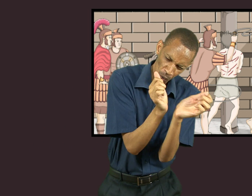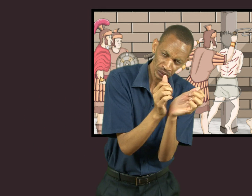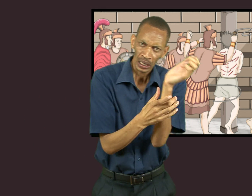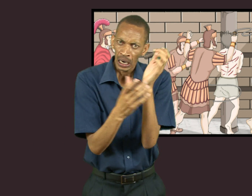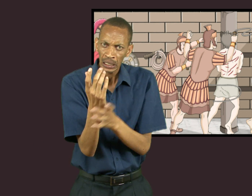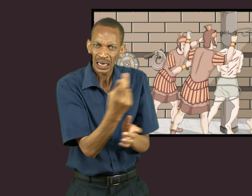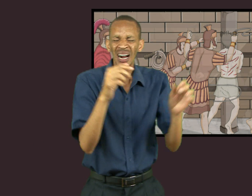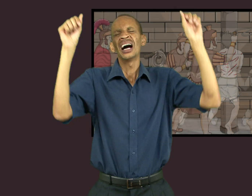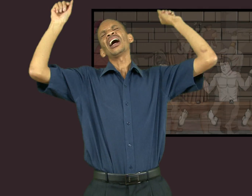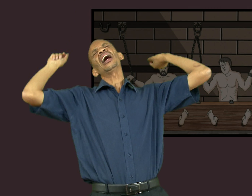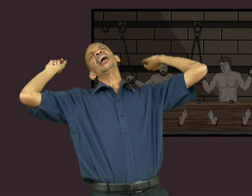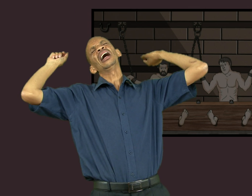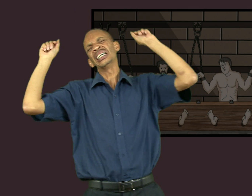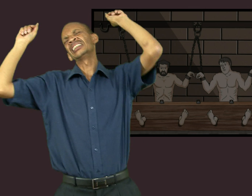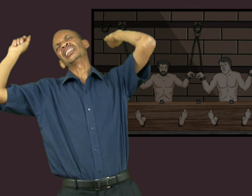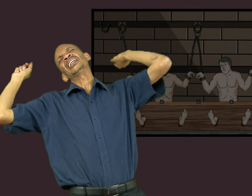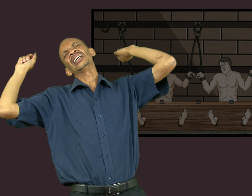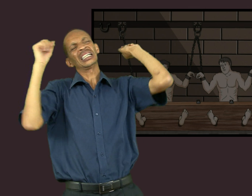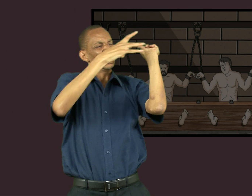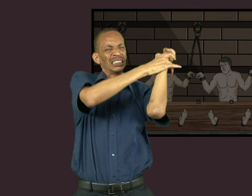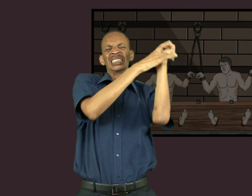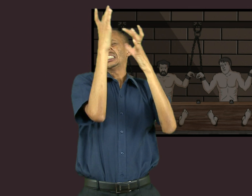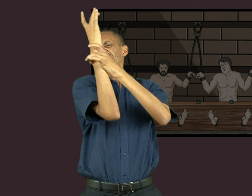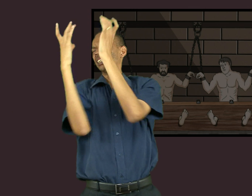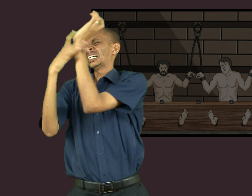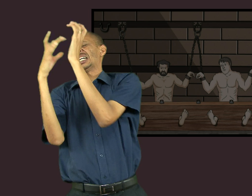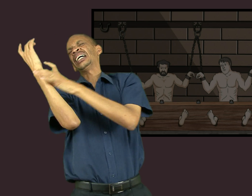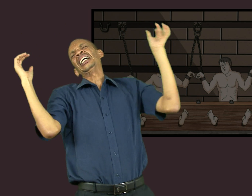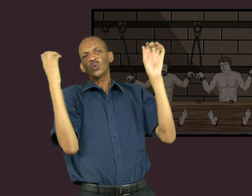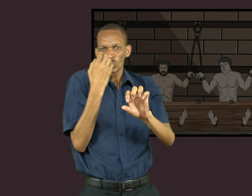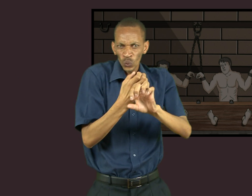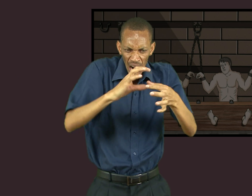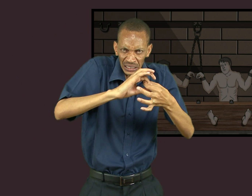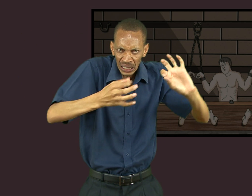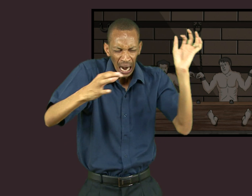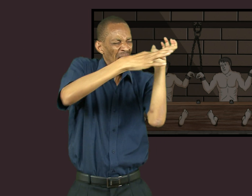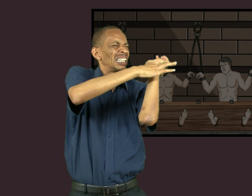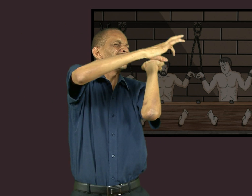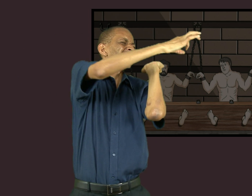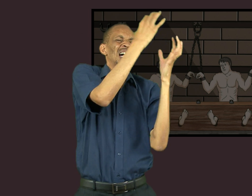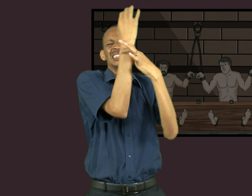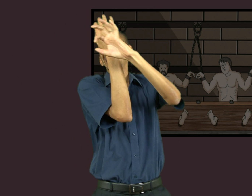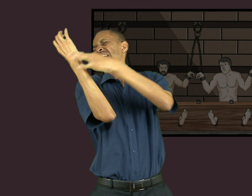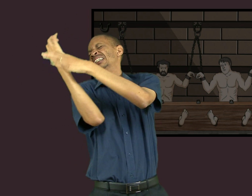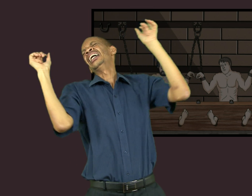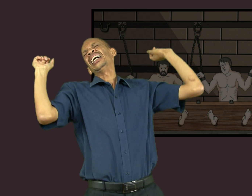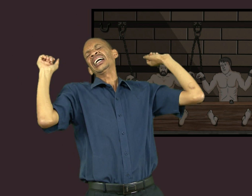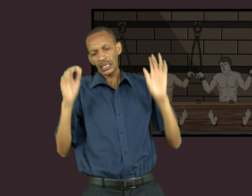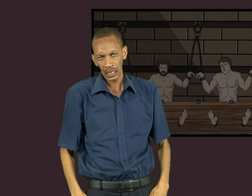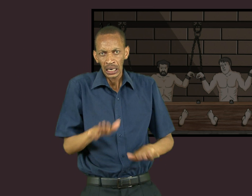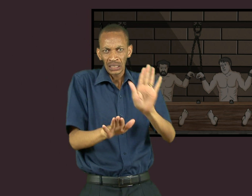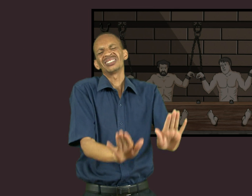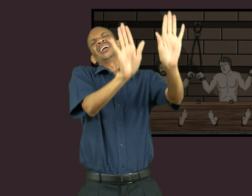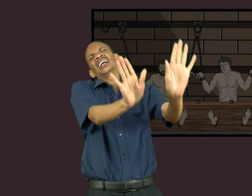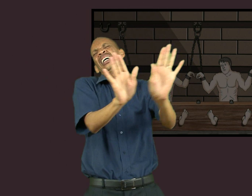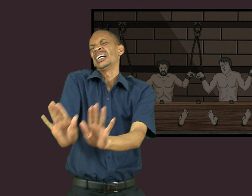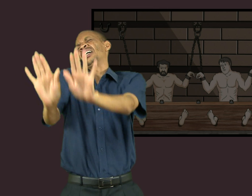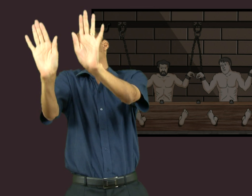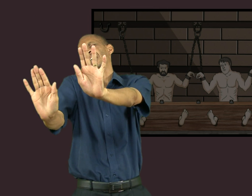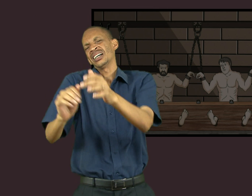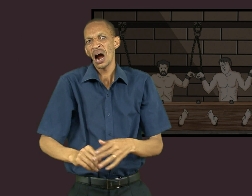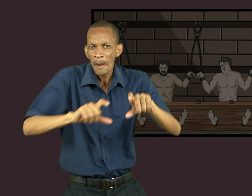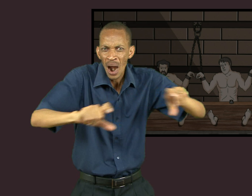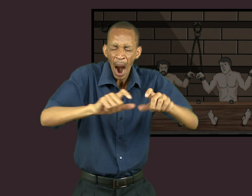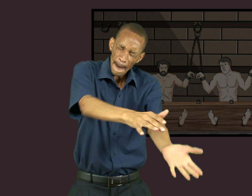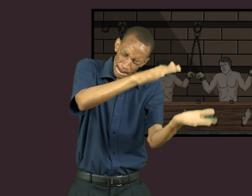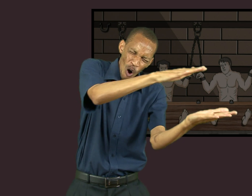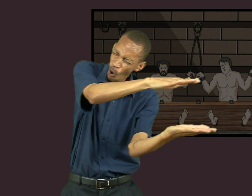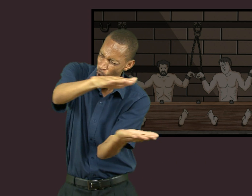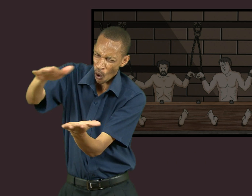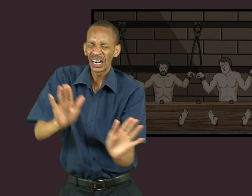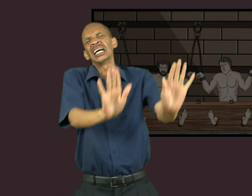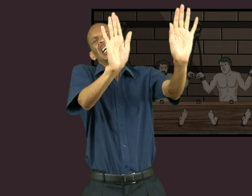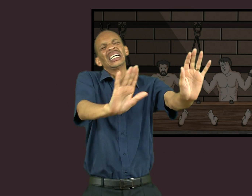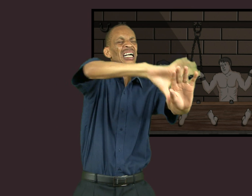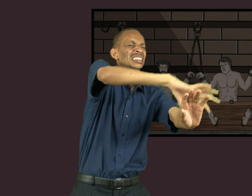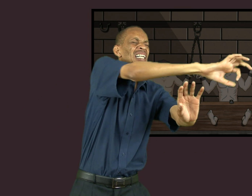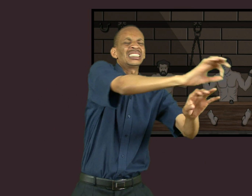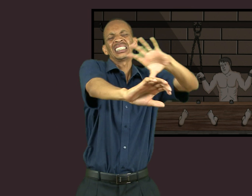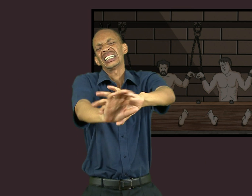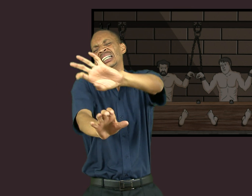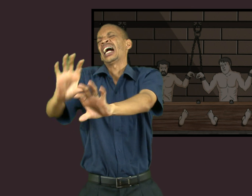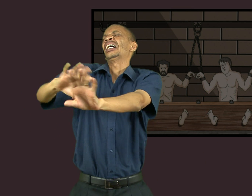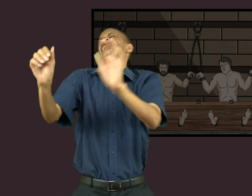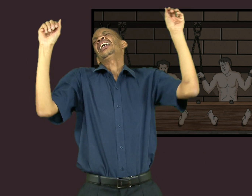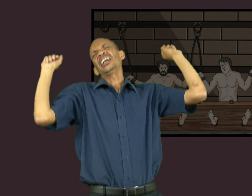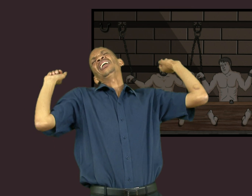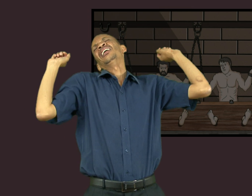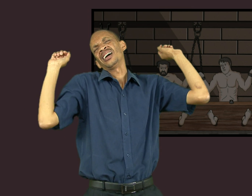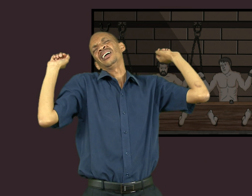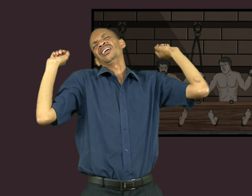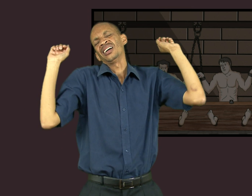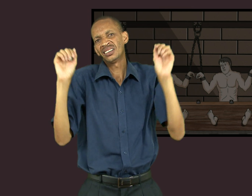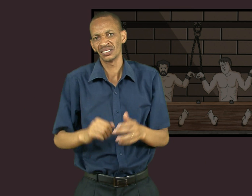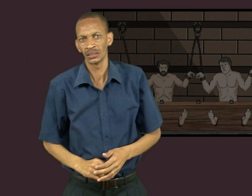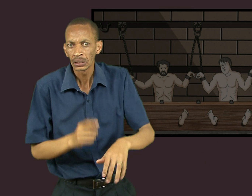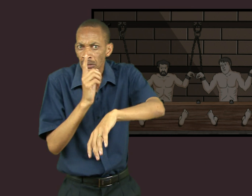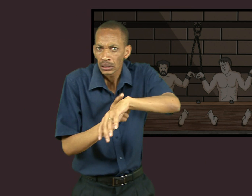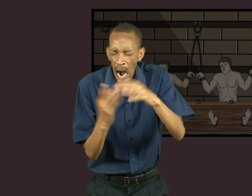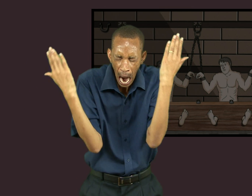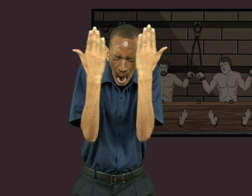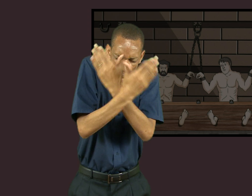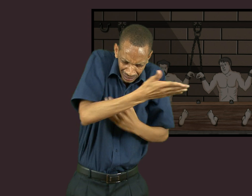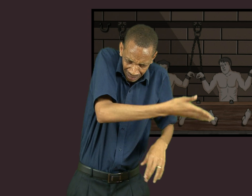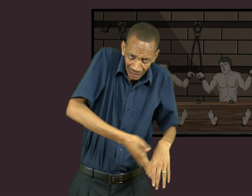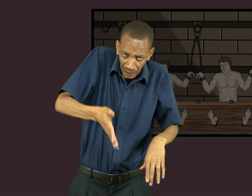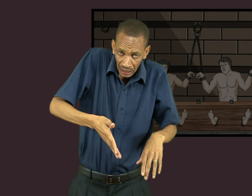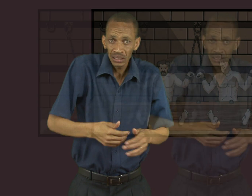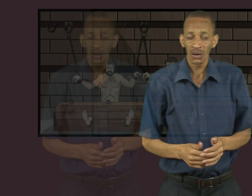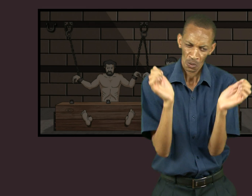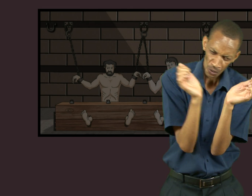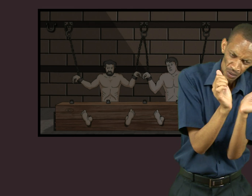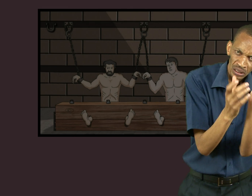On receiving this order, he placed them in the inner cell and fastened their feet in the stocks.